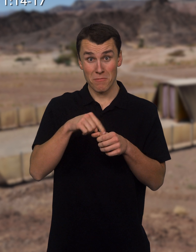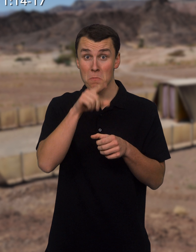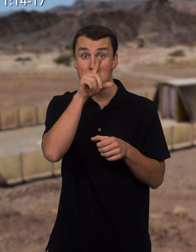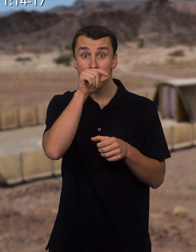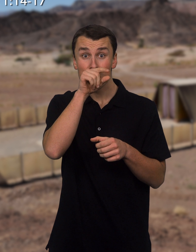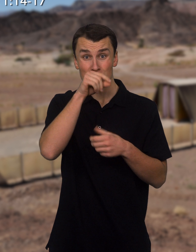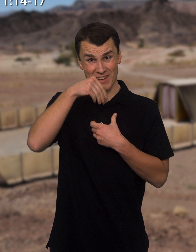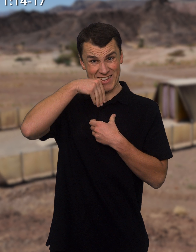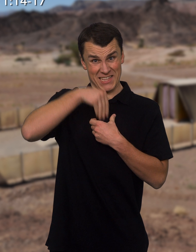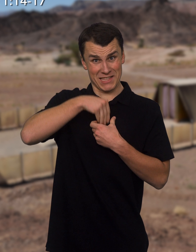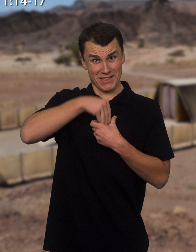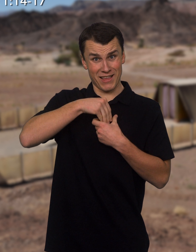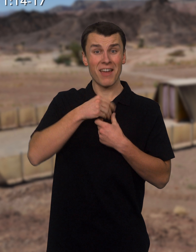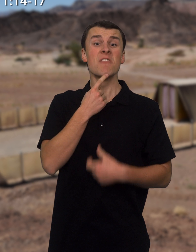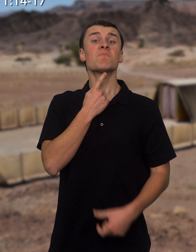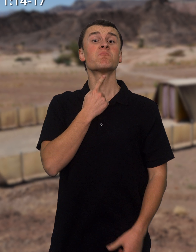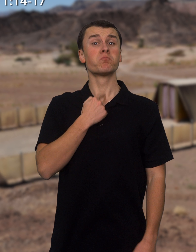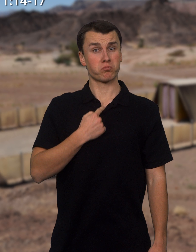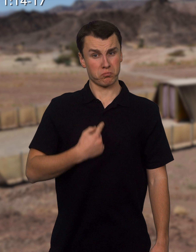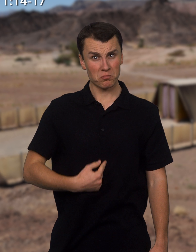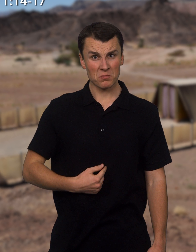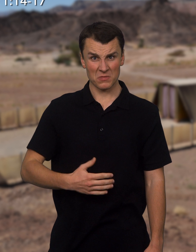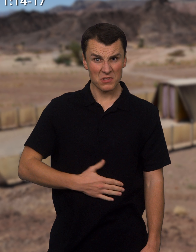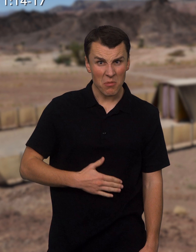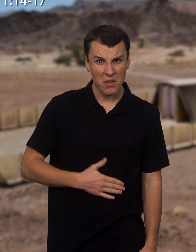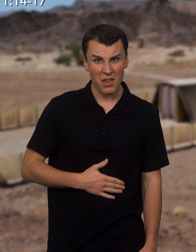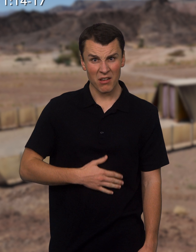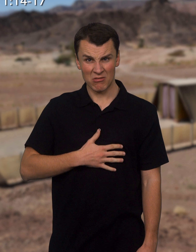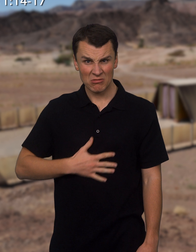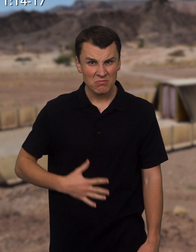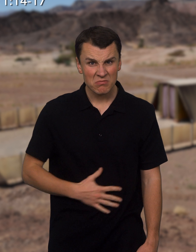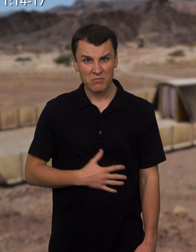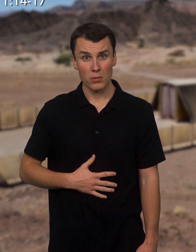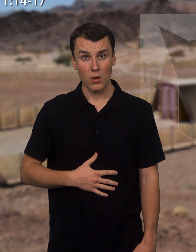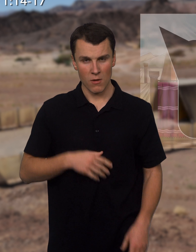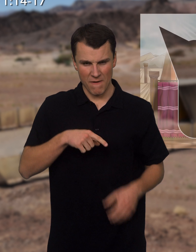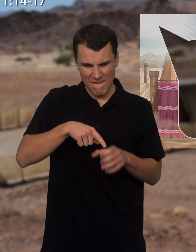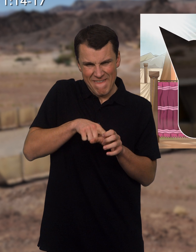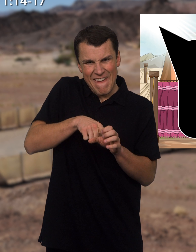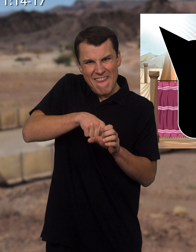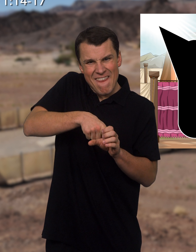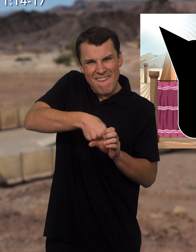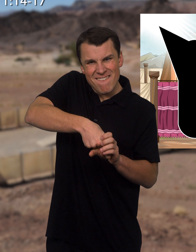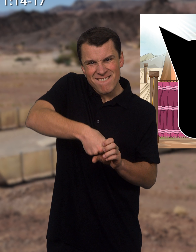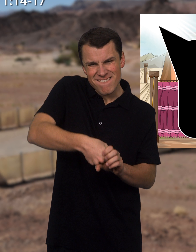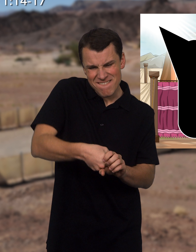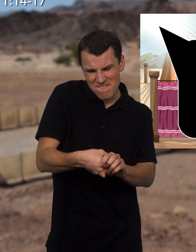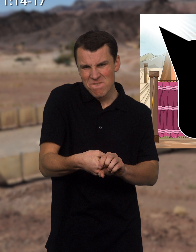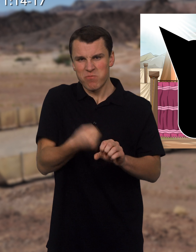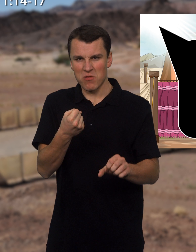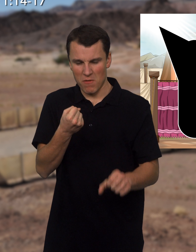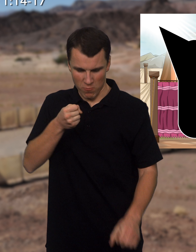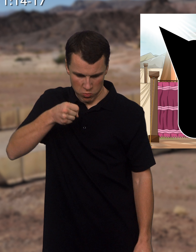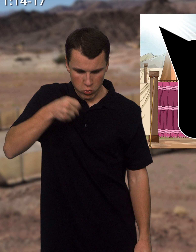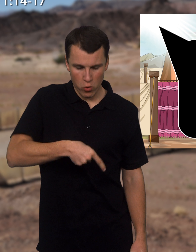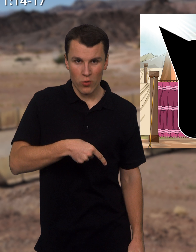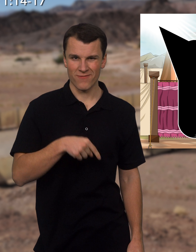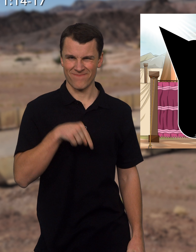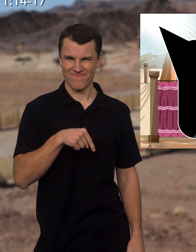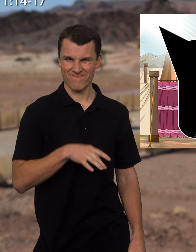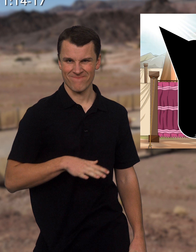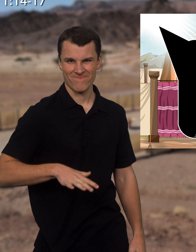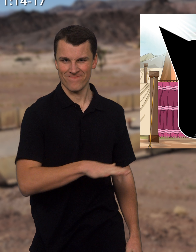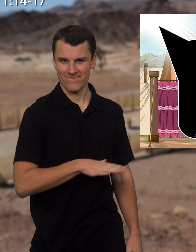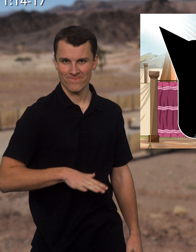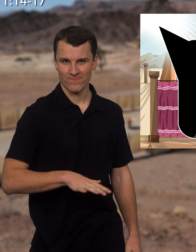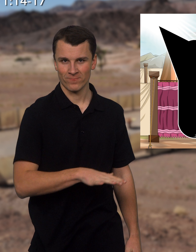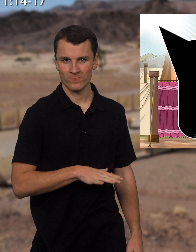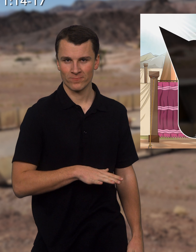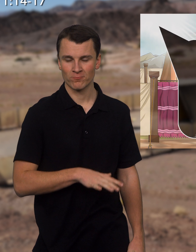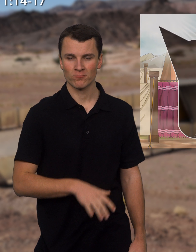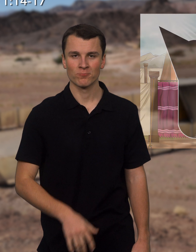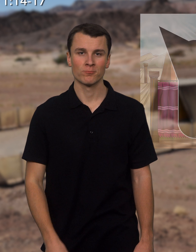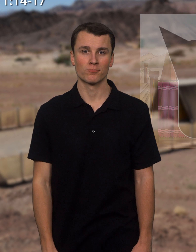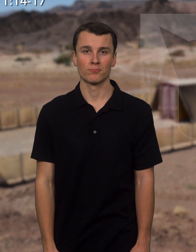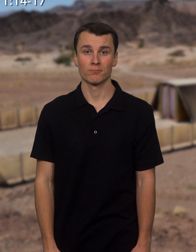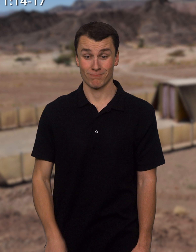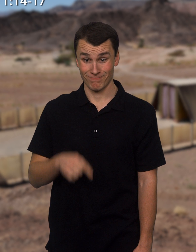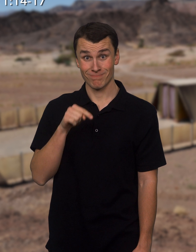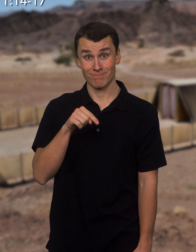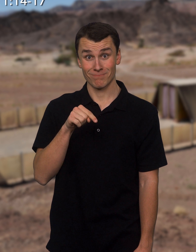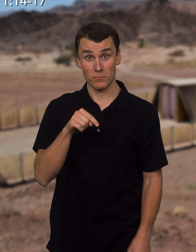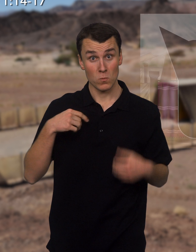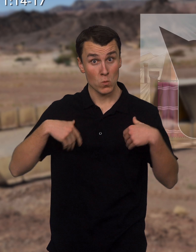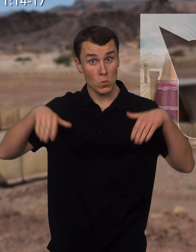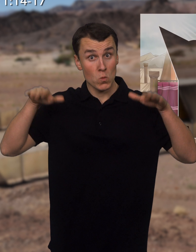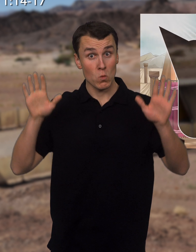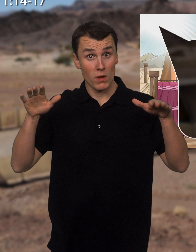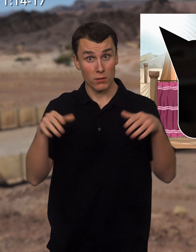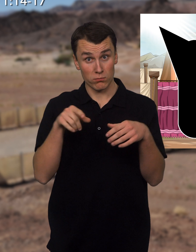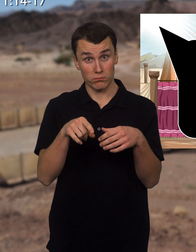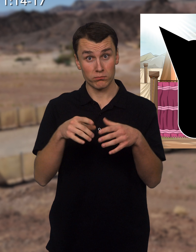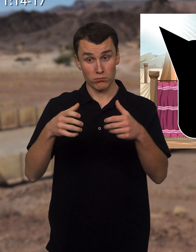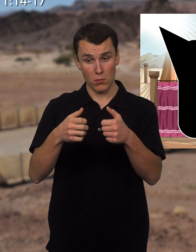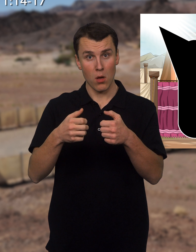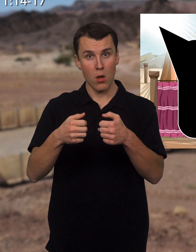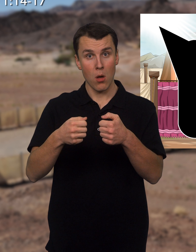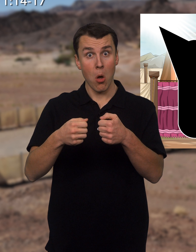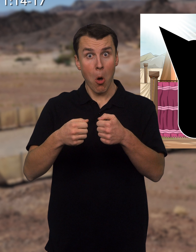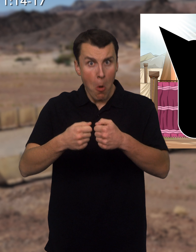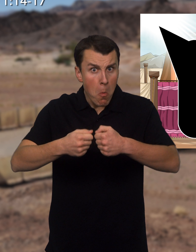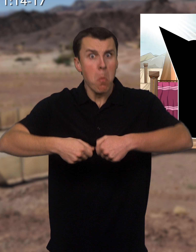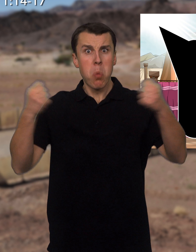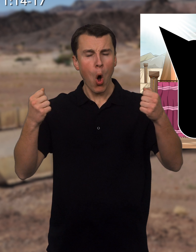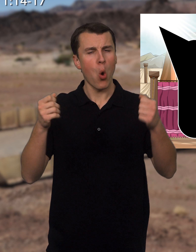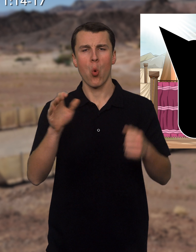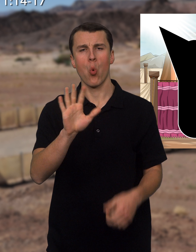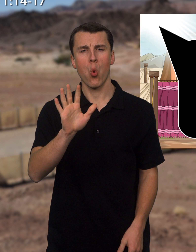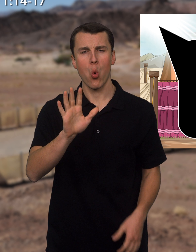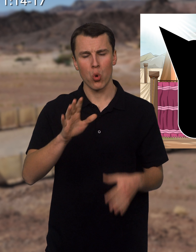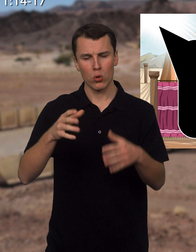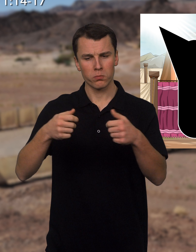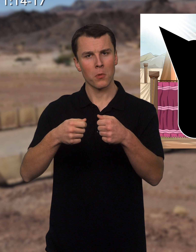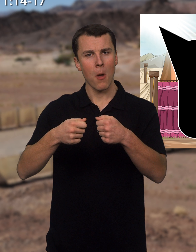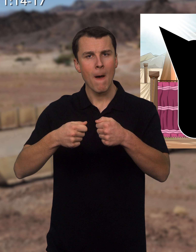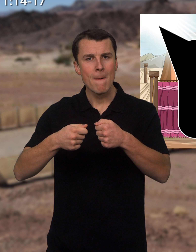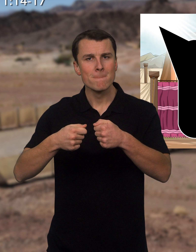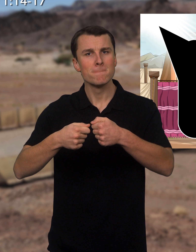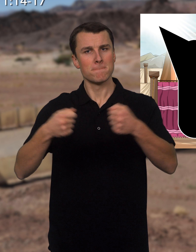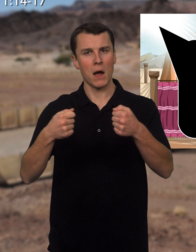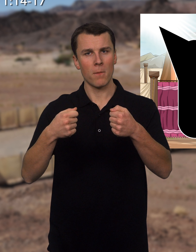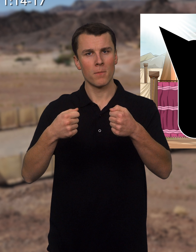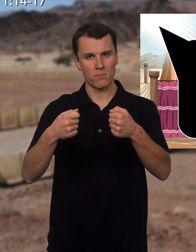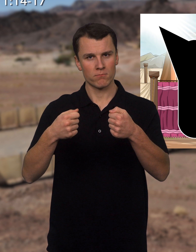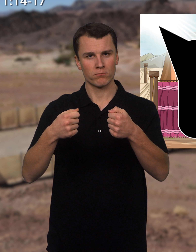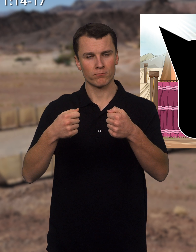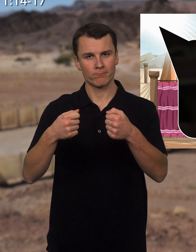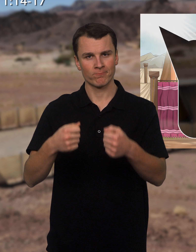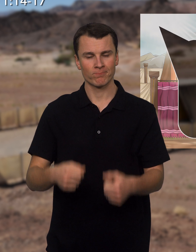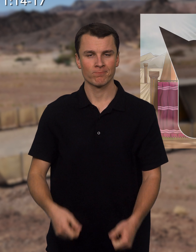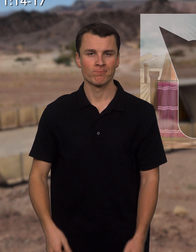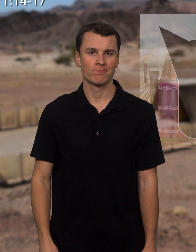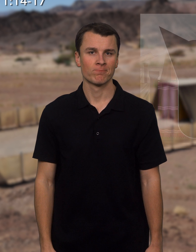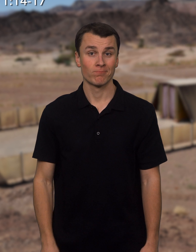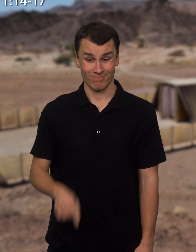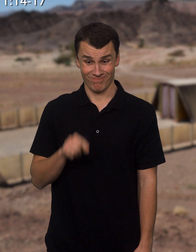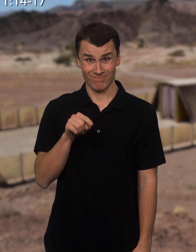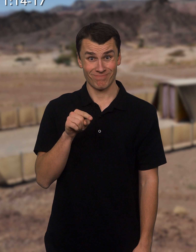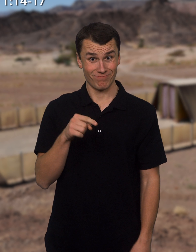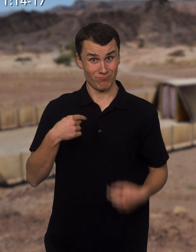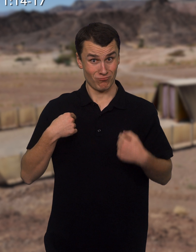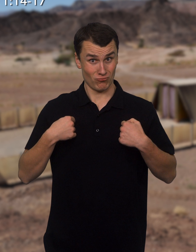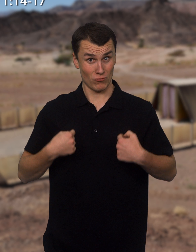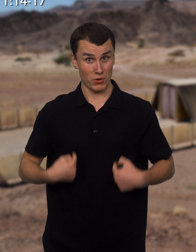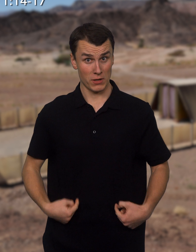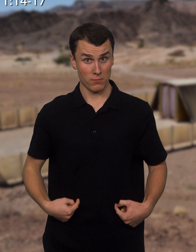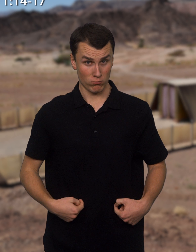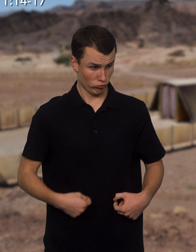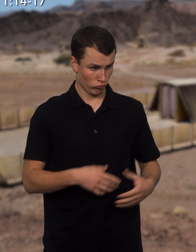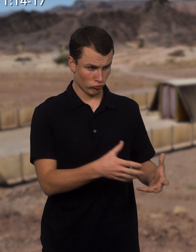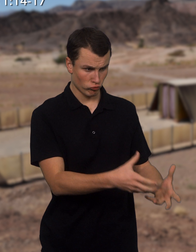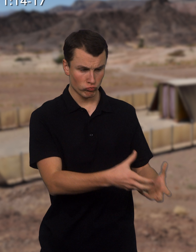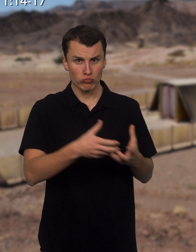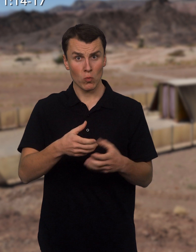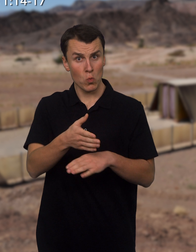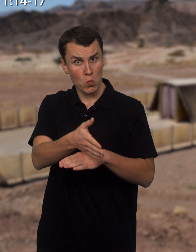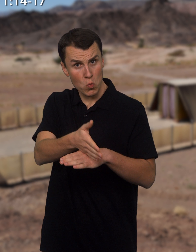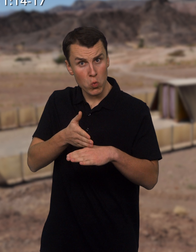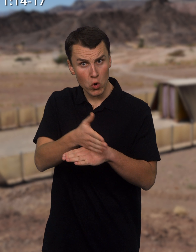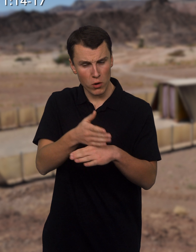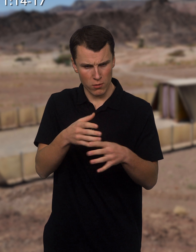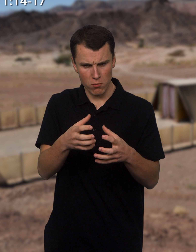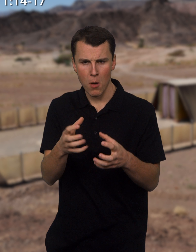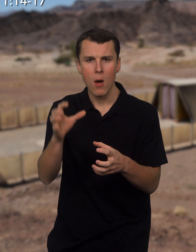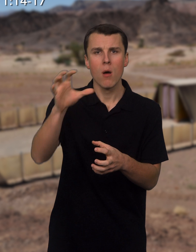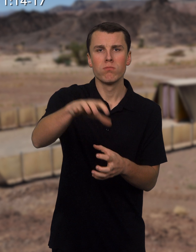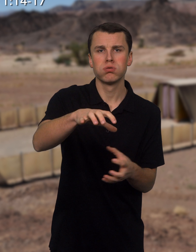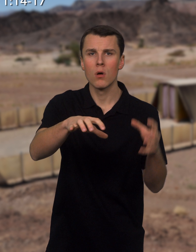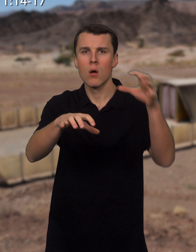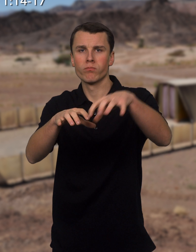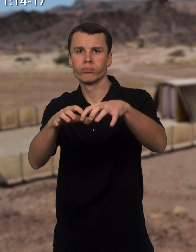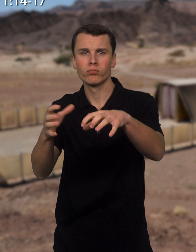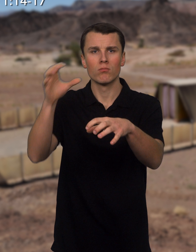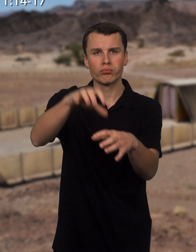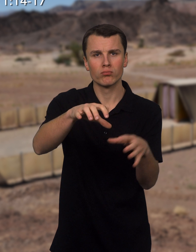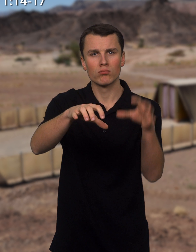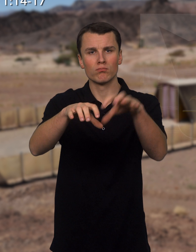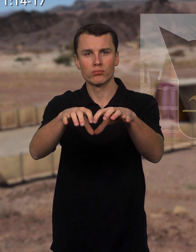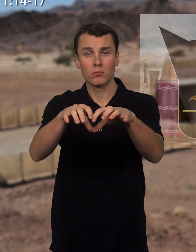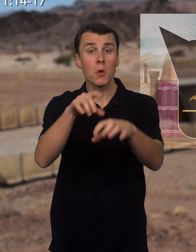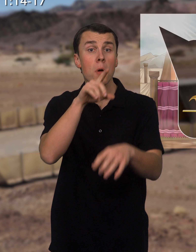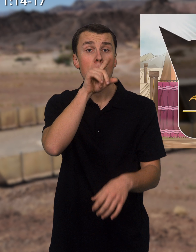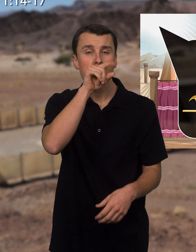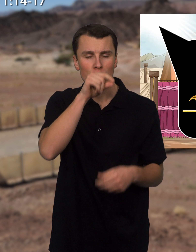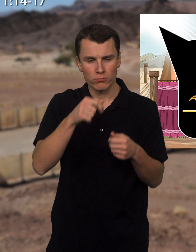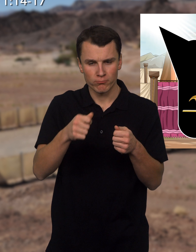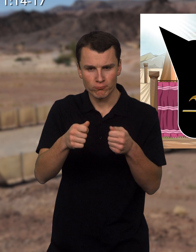He shall tear it open by its wings, without dividing the bird completely.